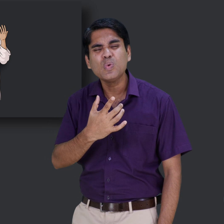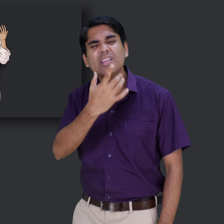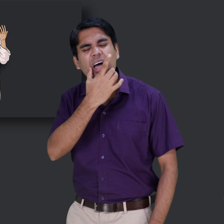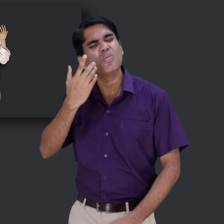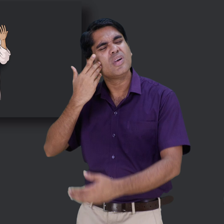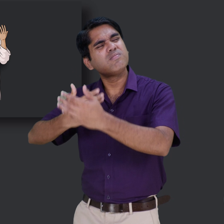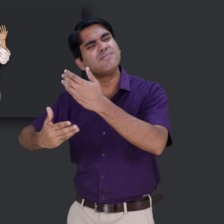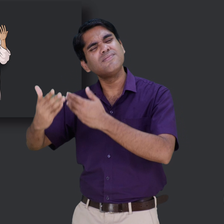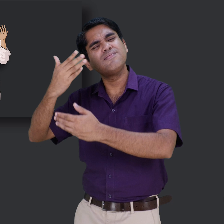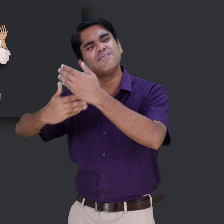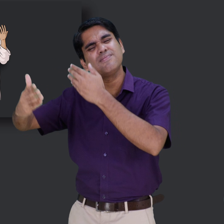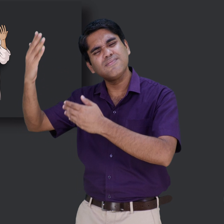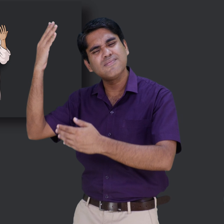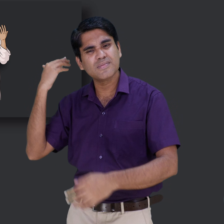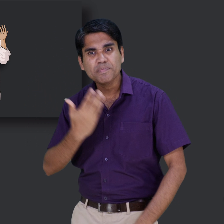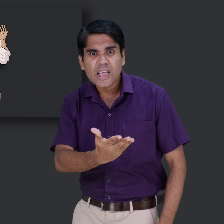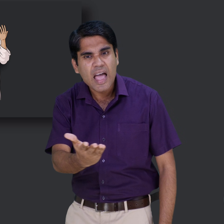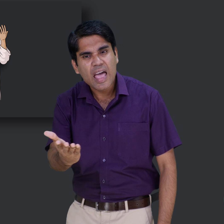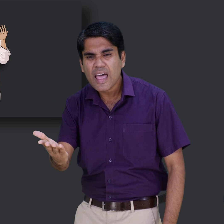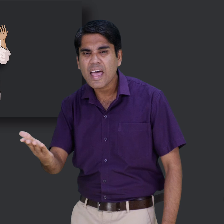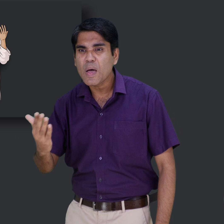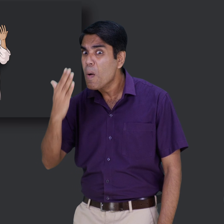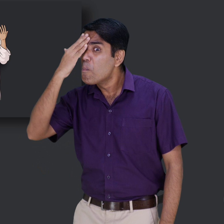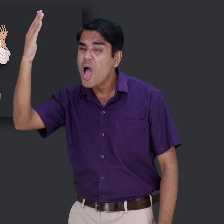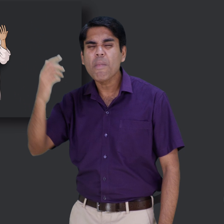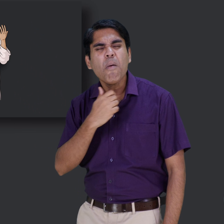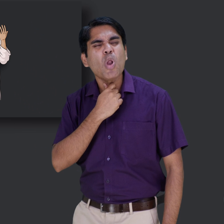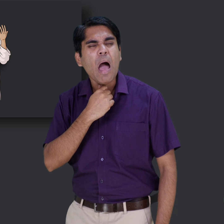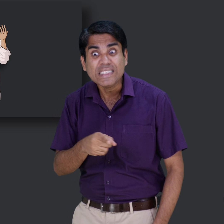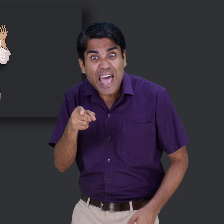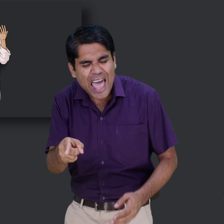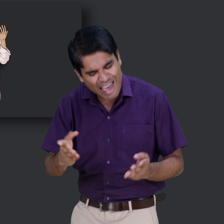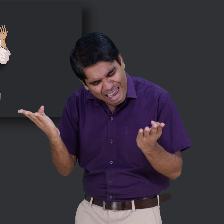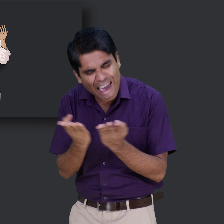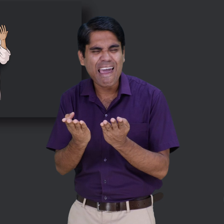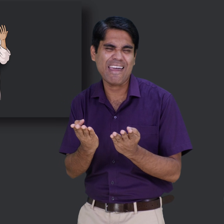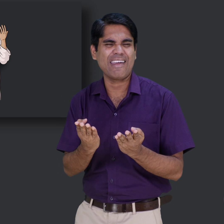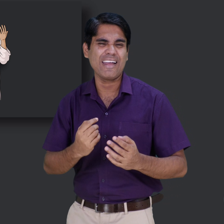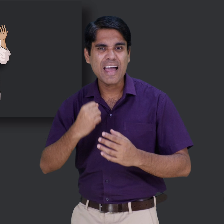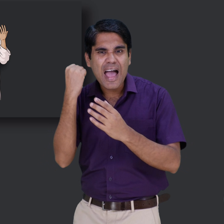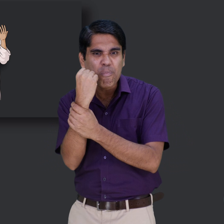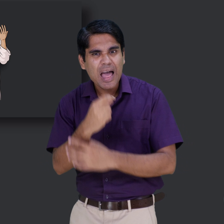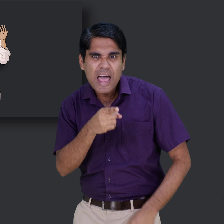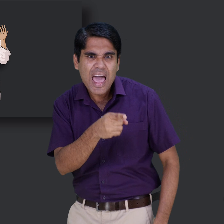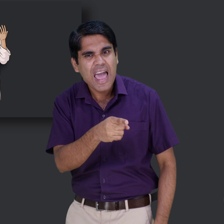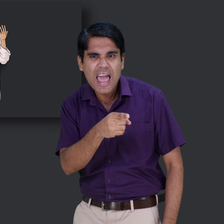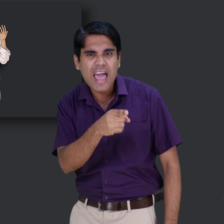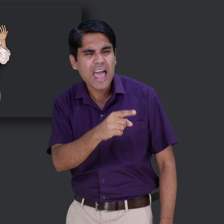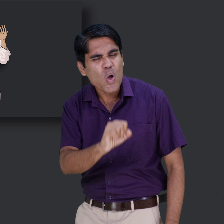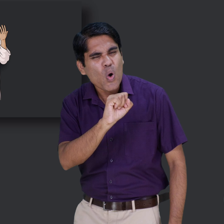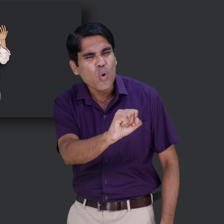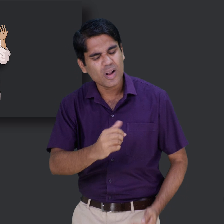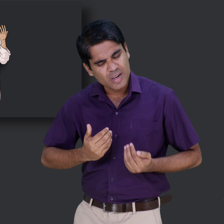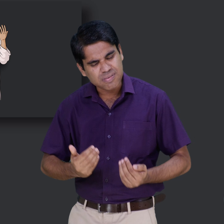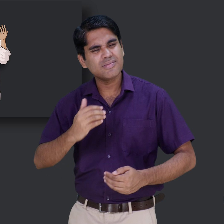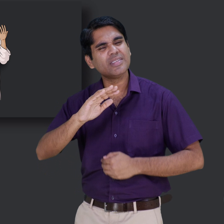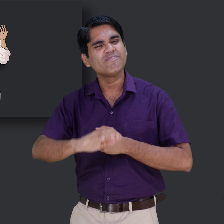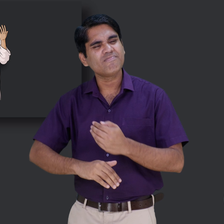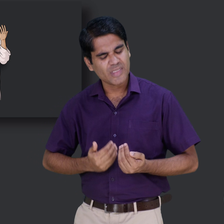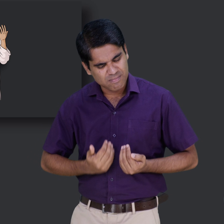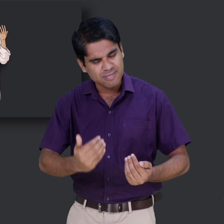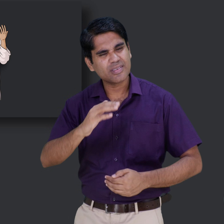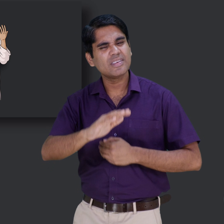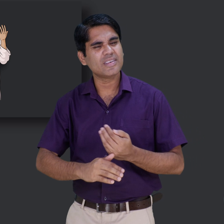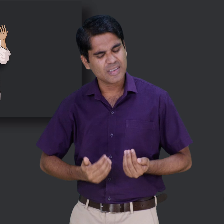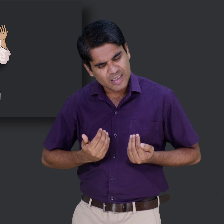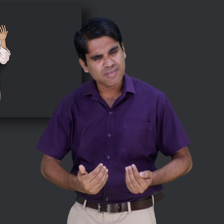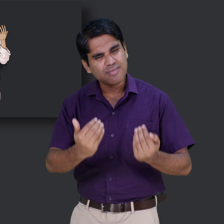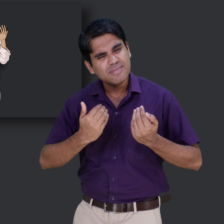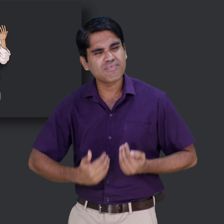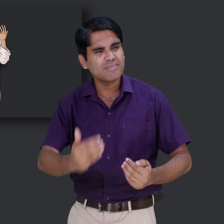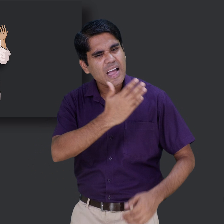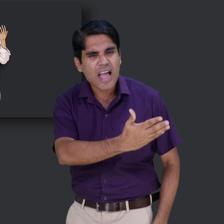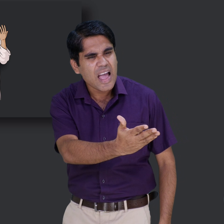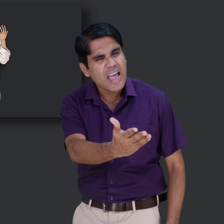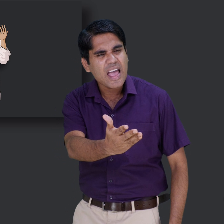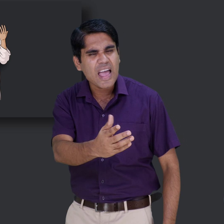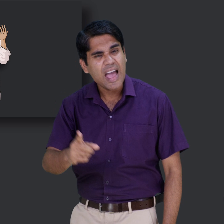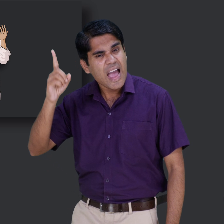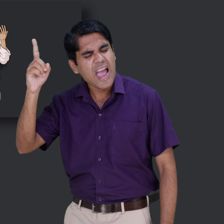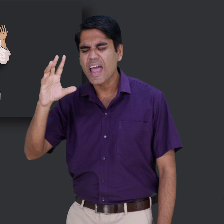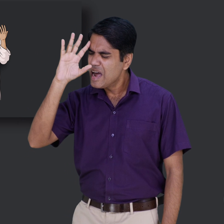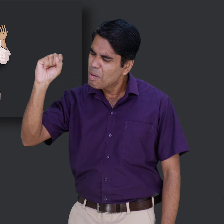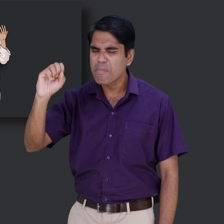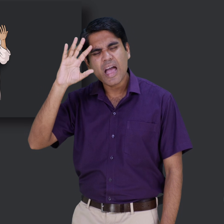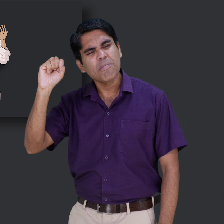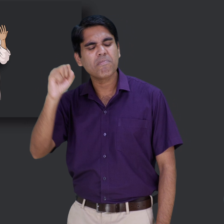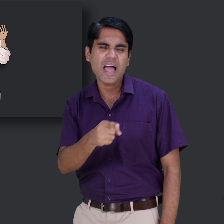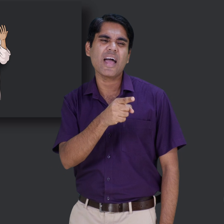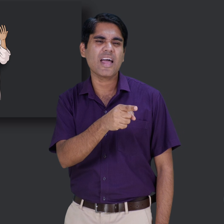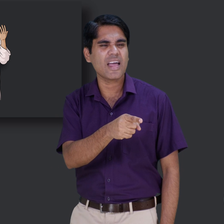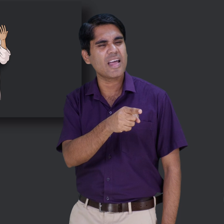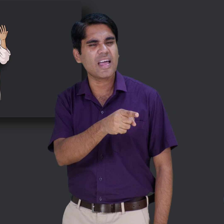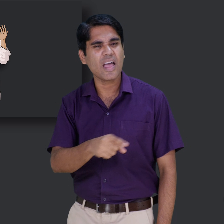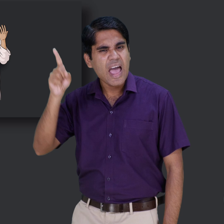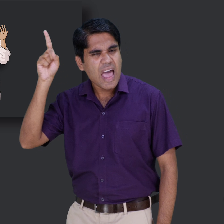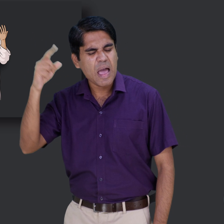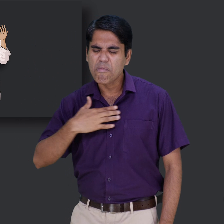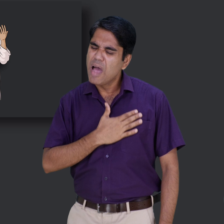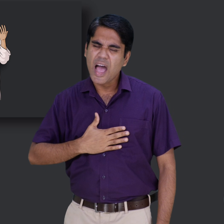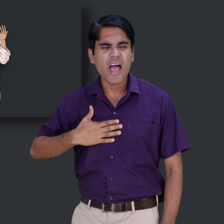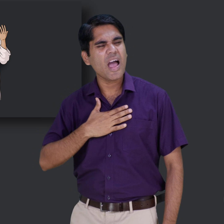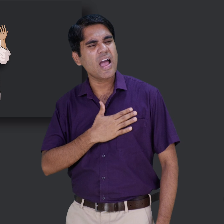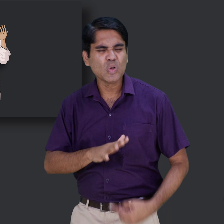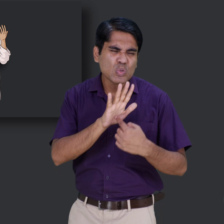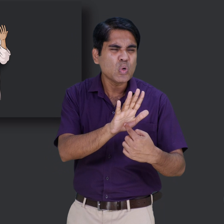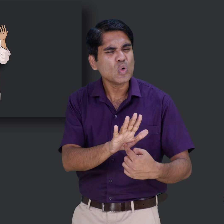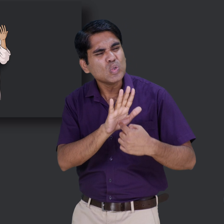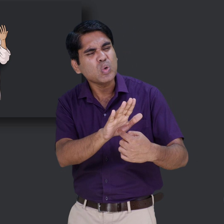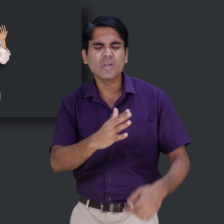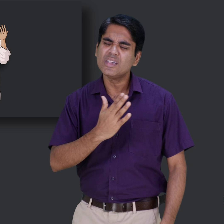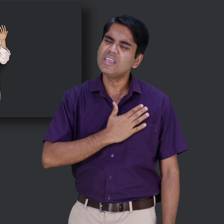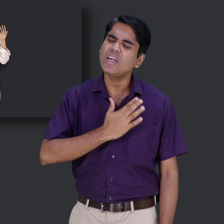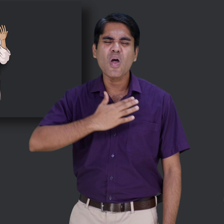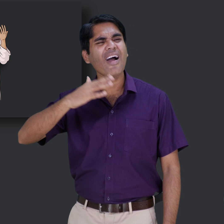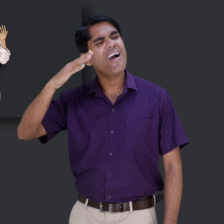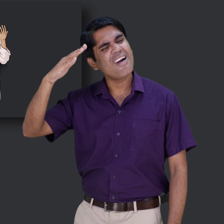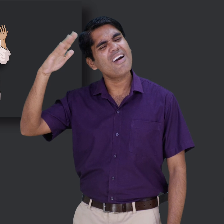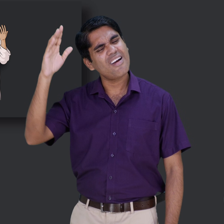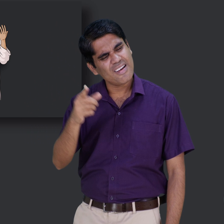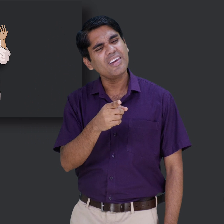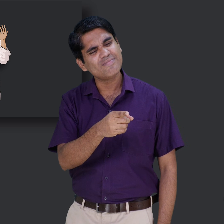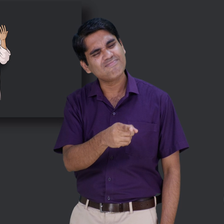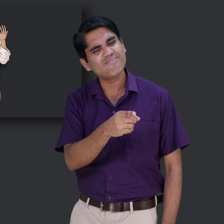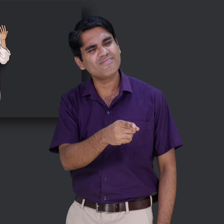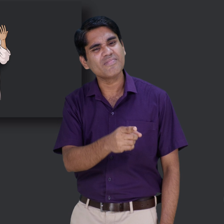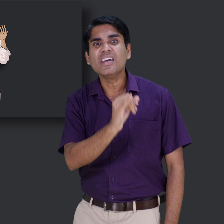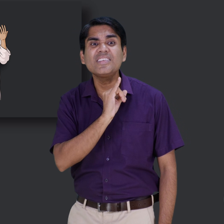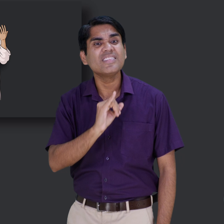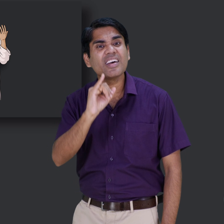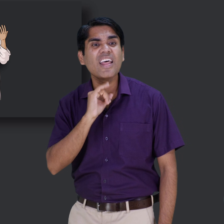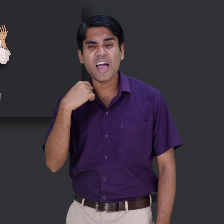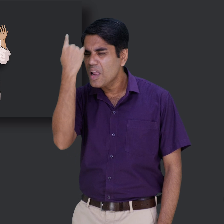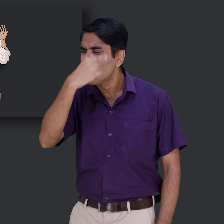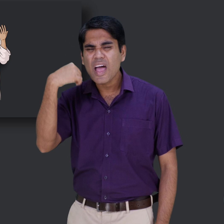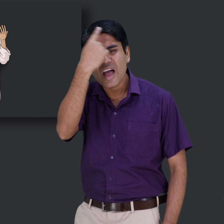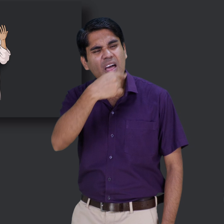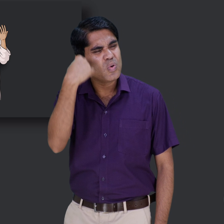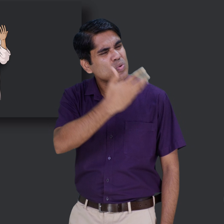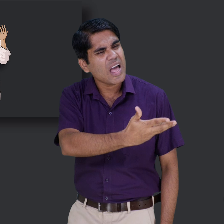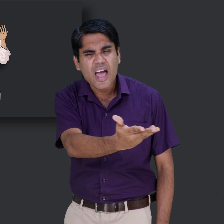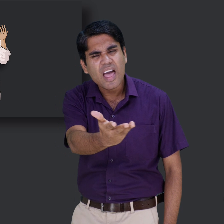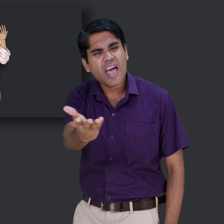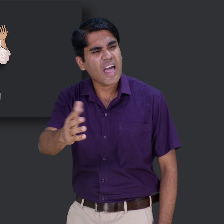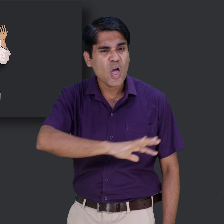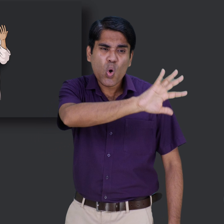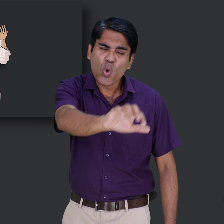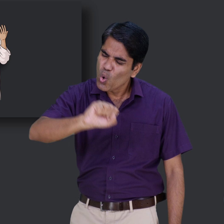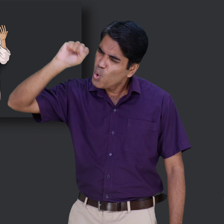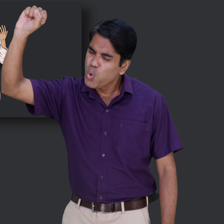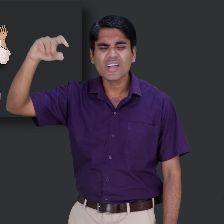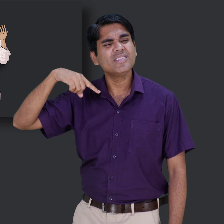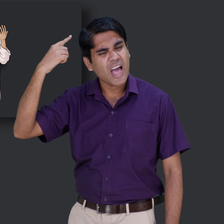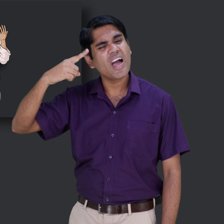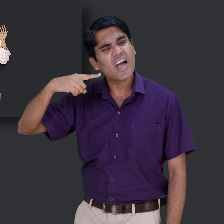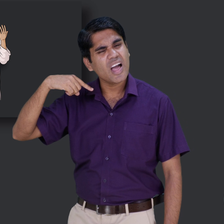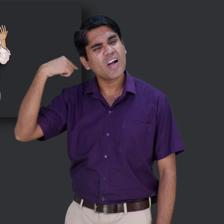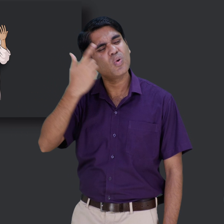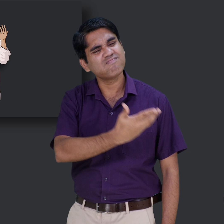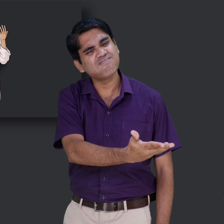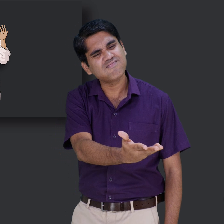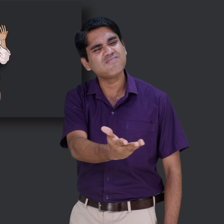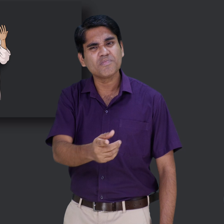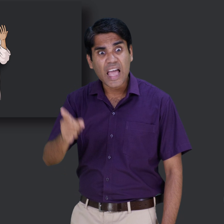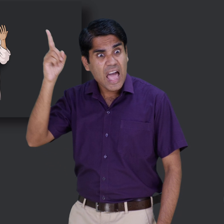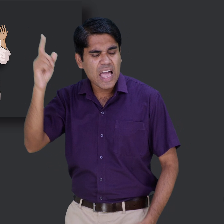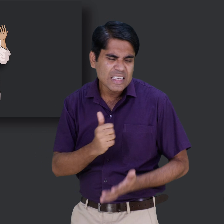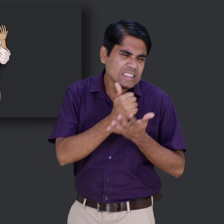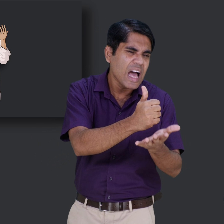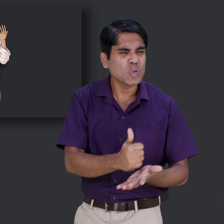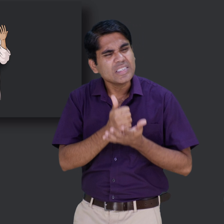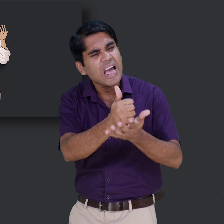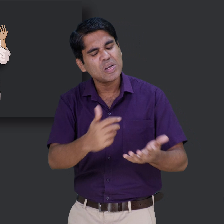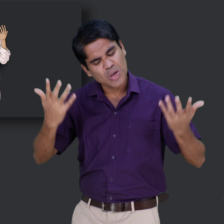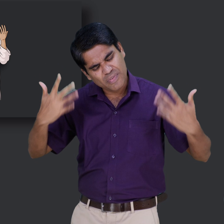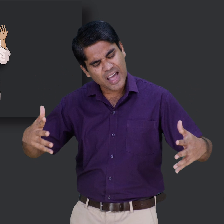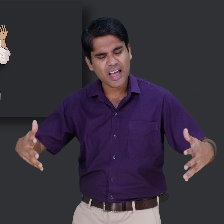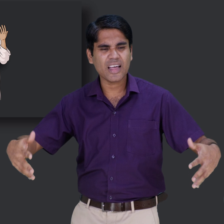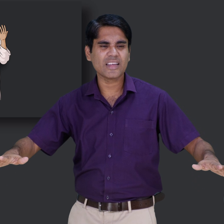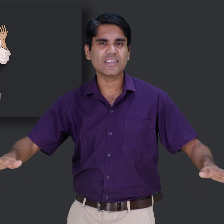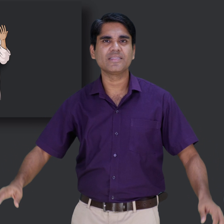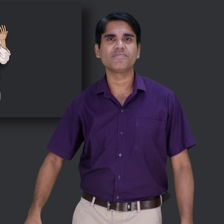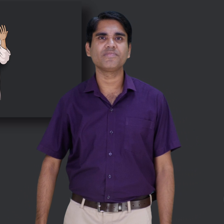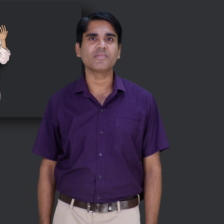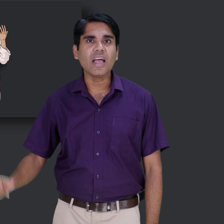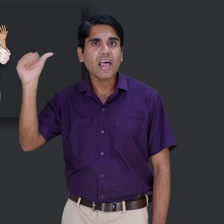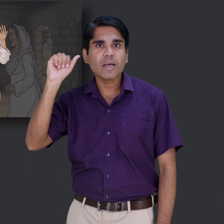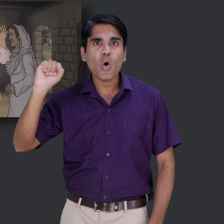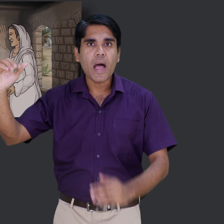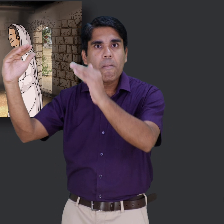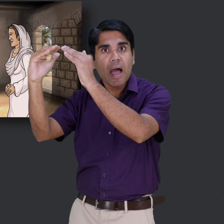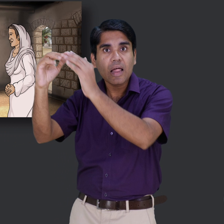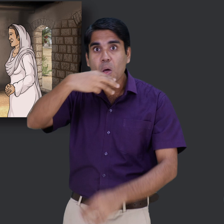He has helped His servant Israel, remembering to be merciful, as He promised to our fathers, to Abraham and his descendants forever.”